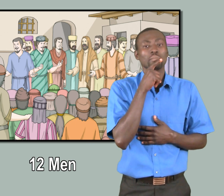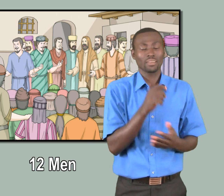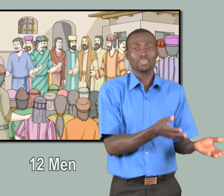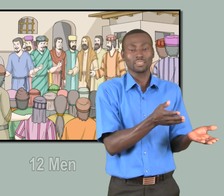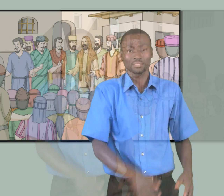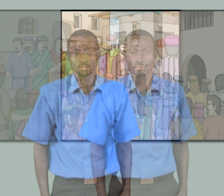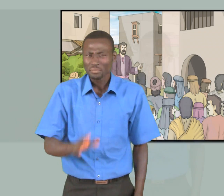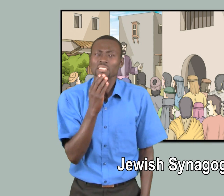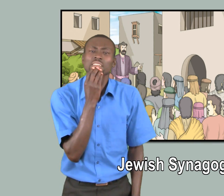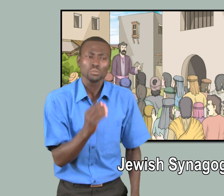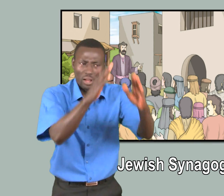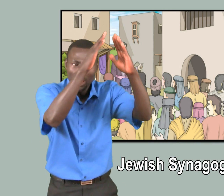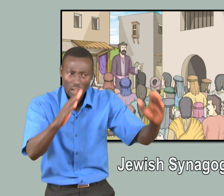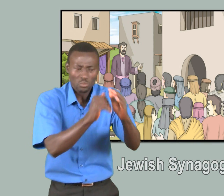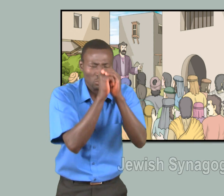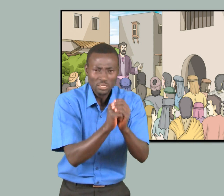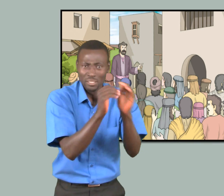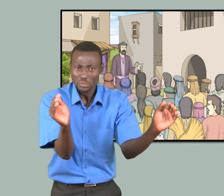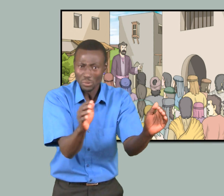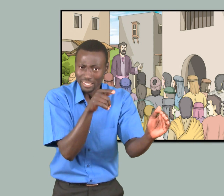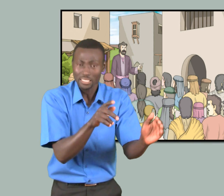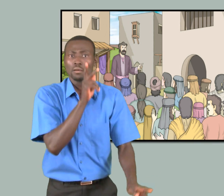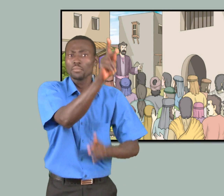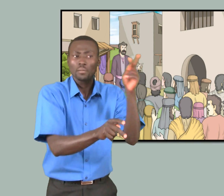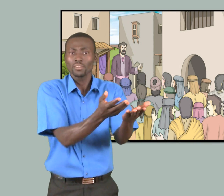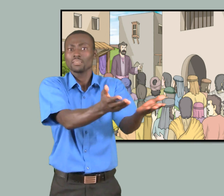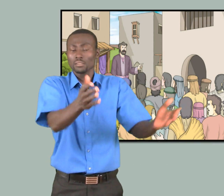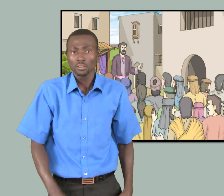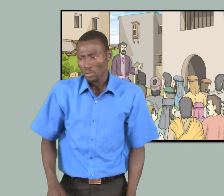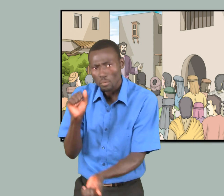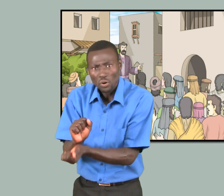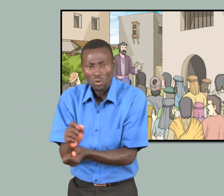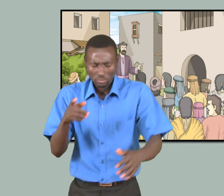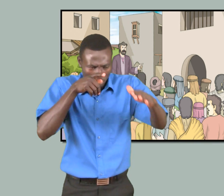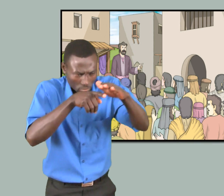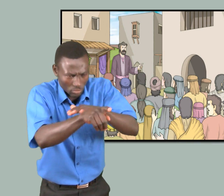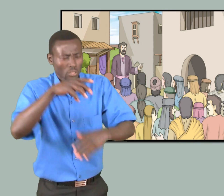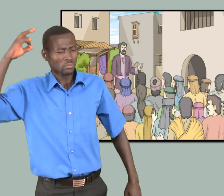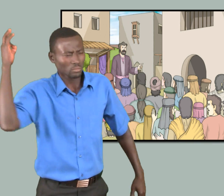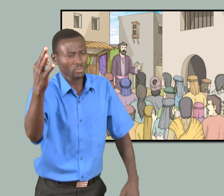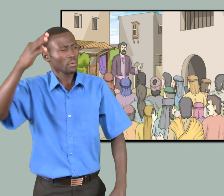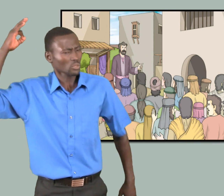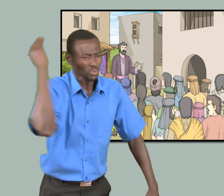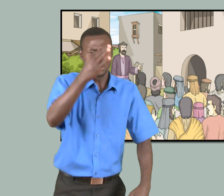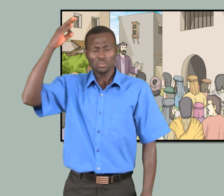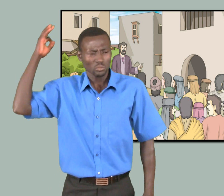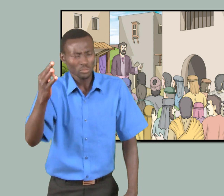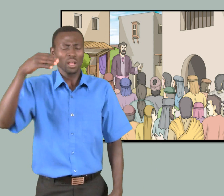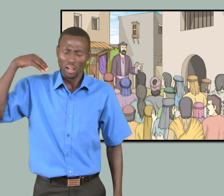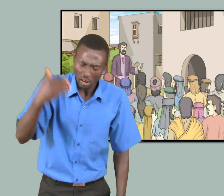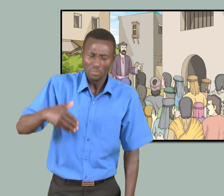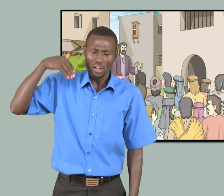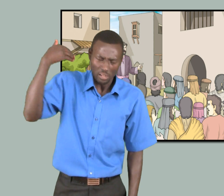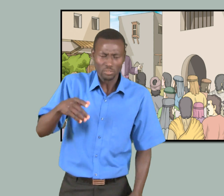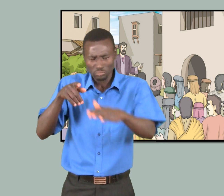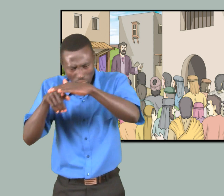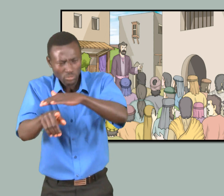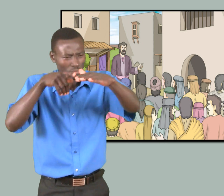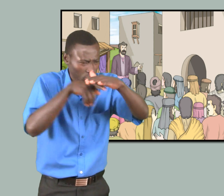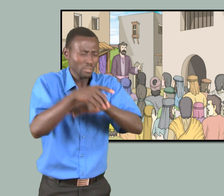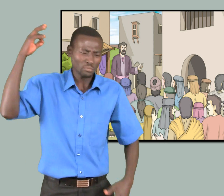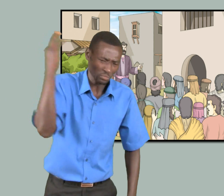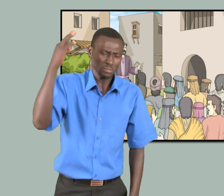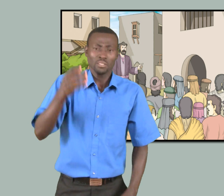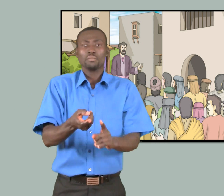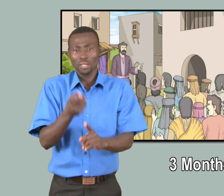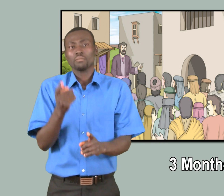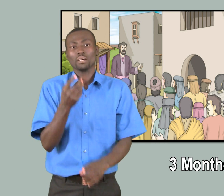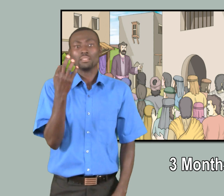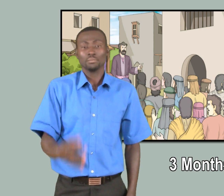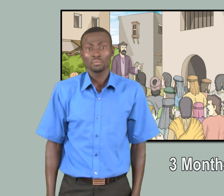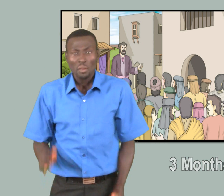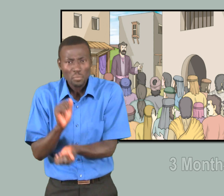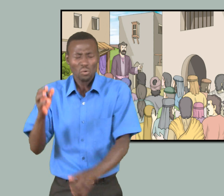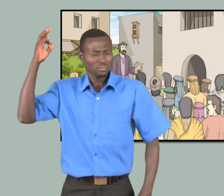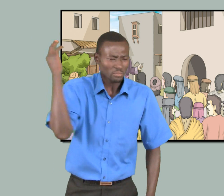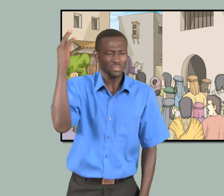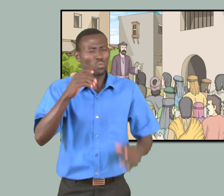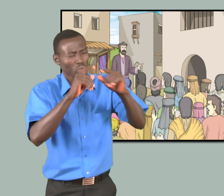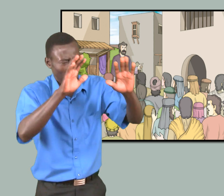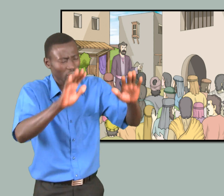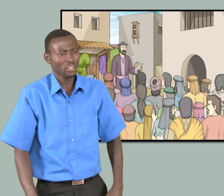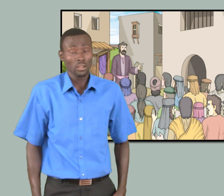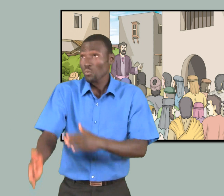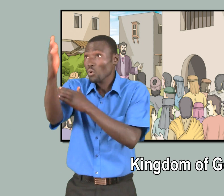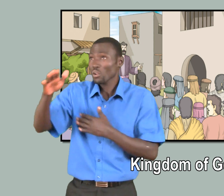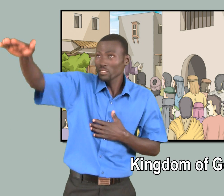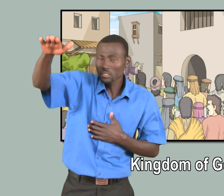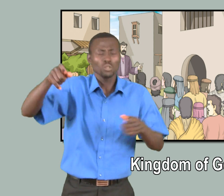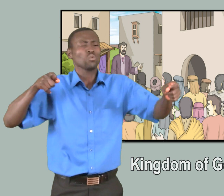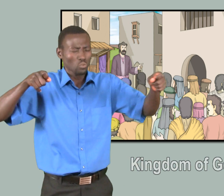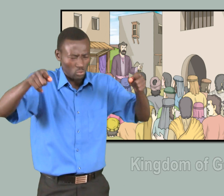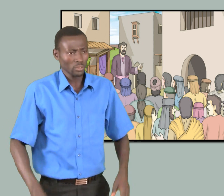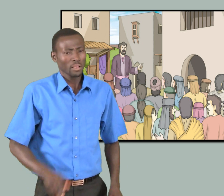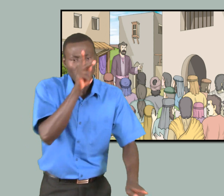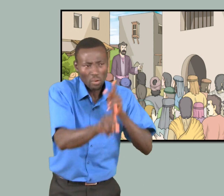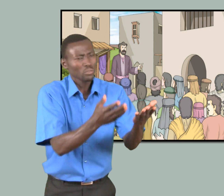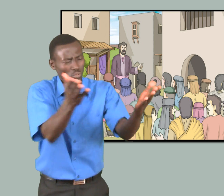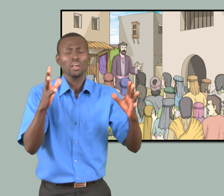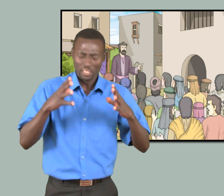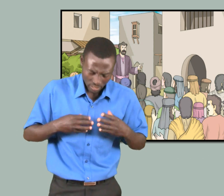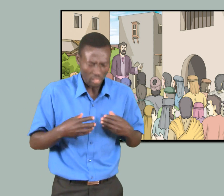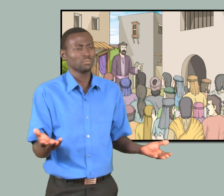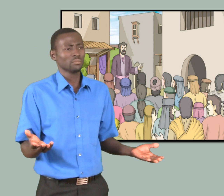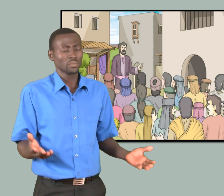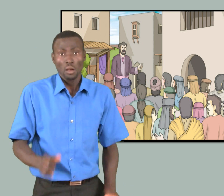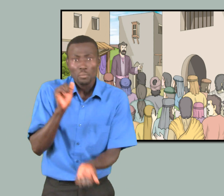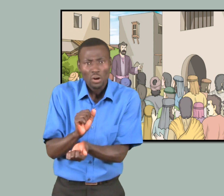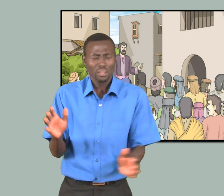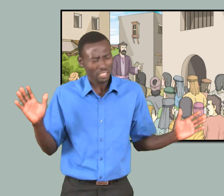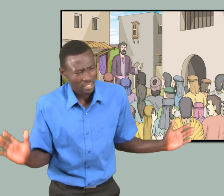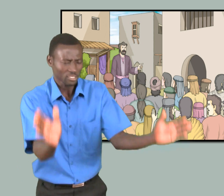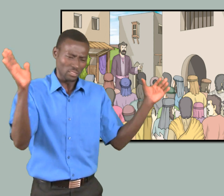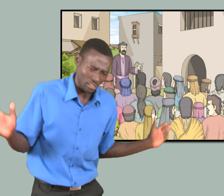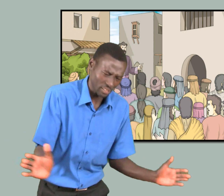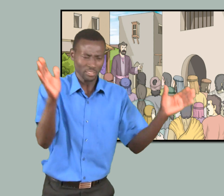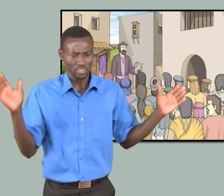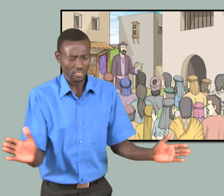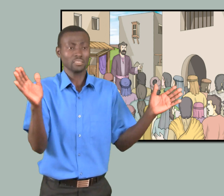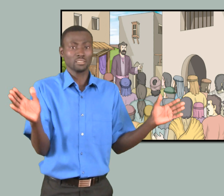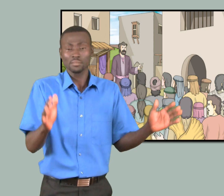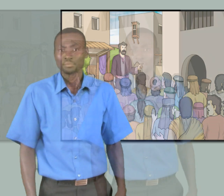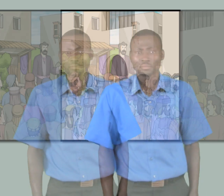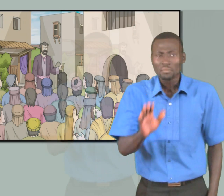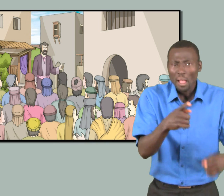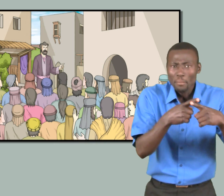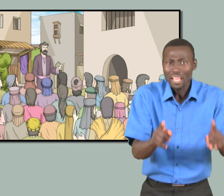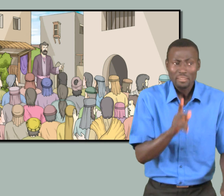Then Paul went into the synagogue and spoke boldly there for three months, arguing persuasively about the kingdom of God.